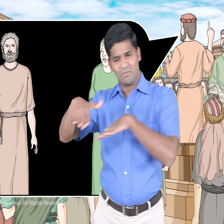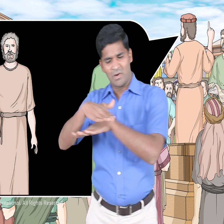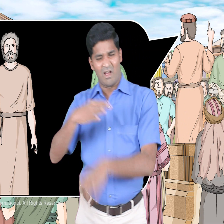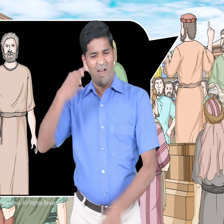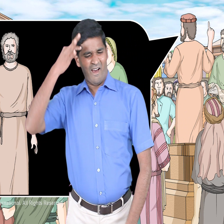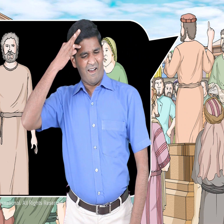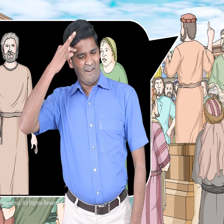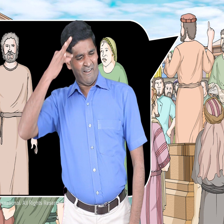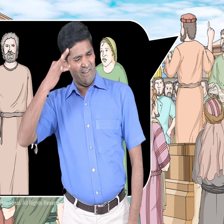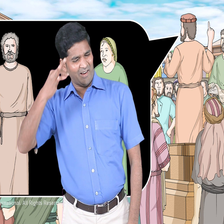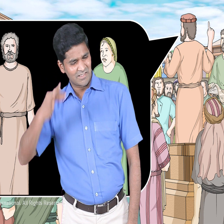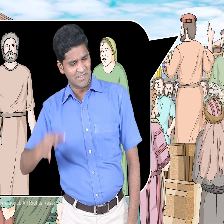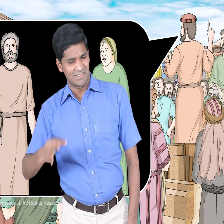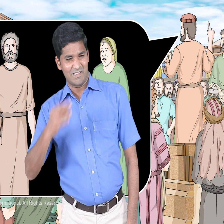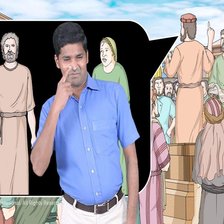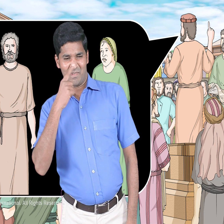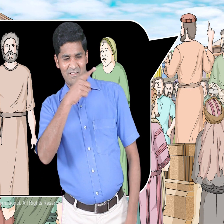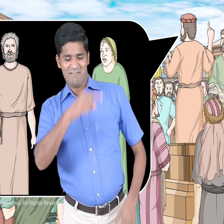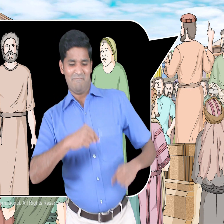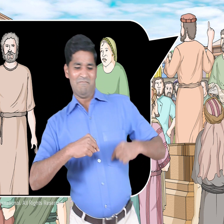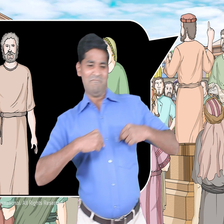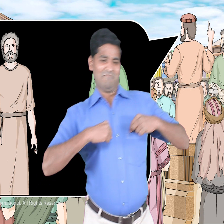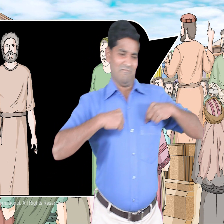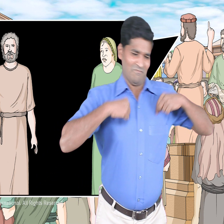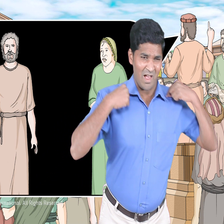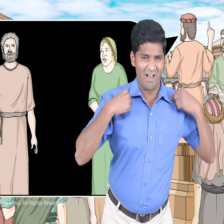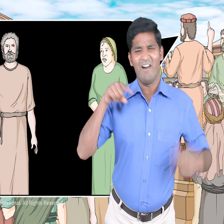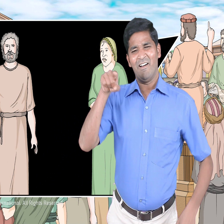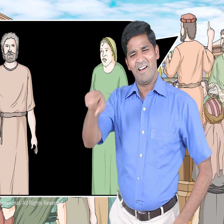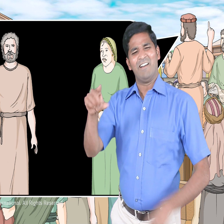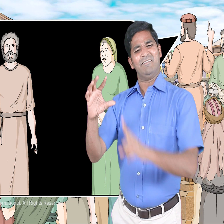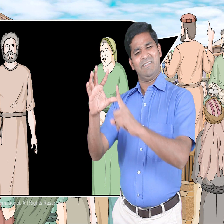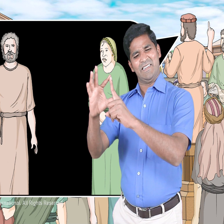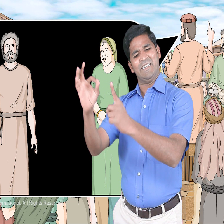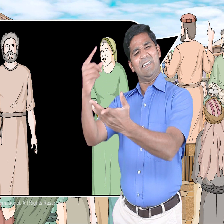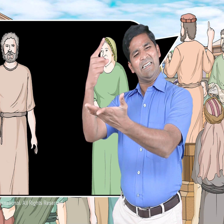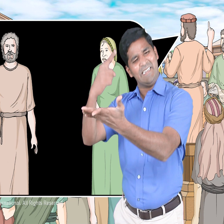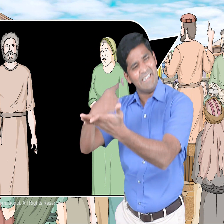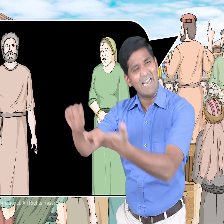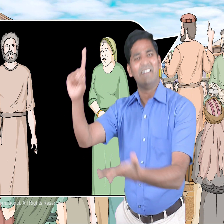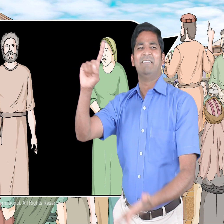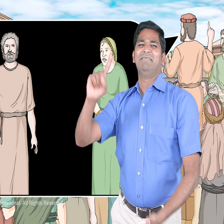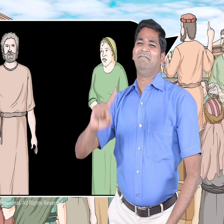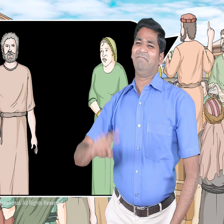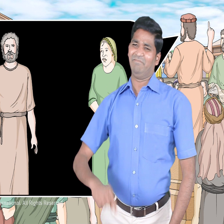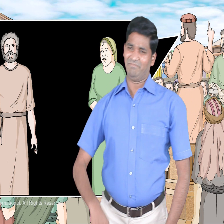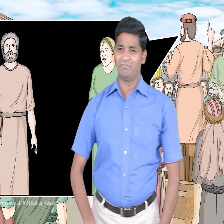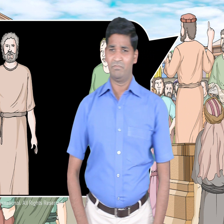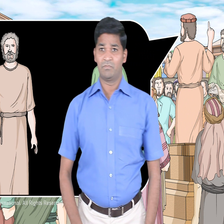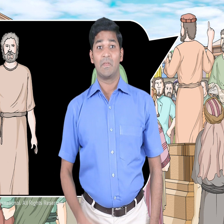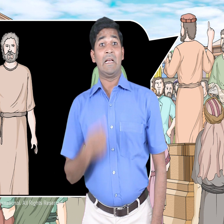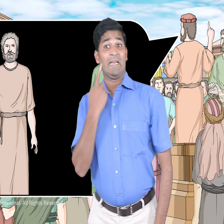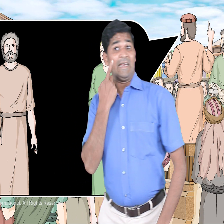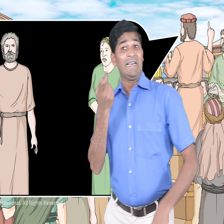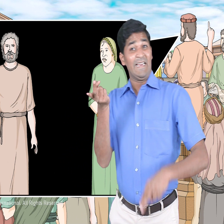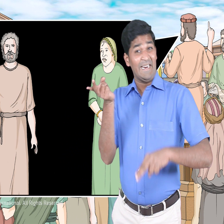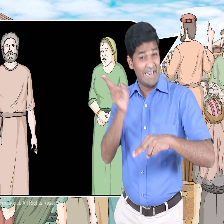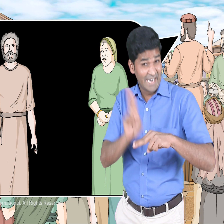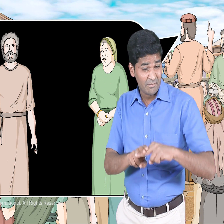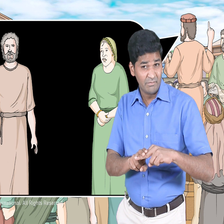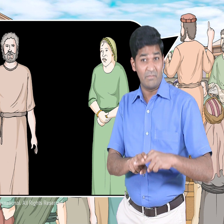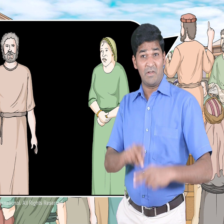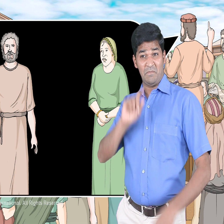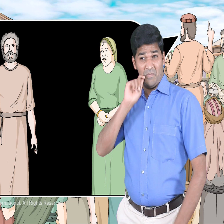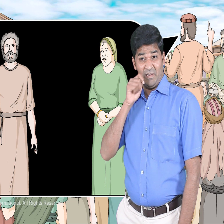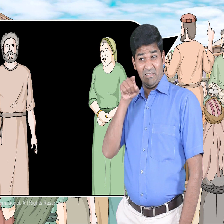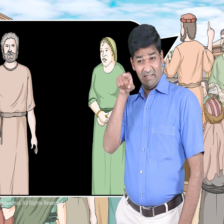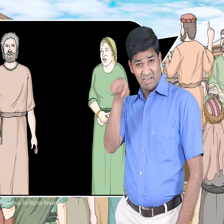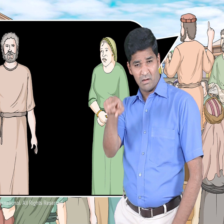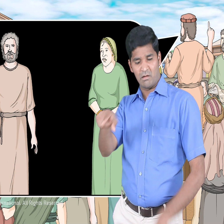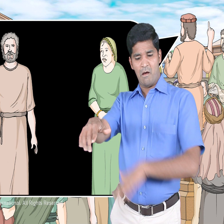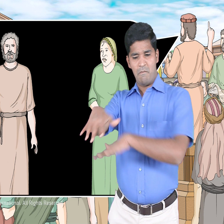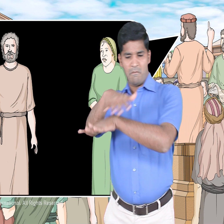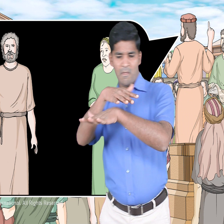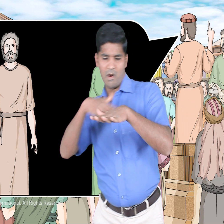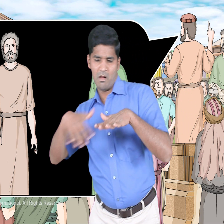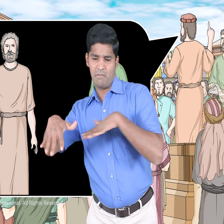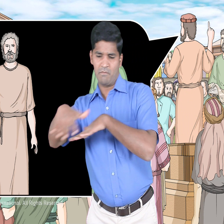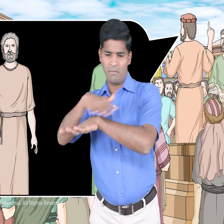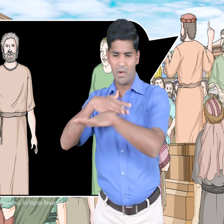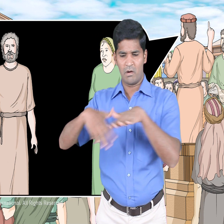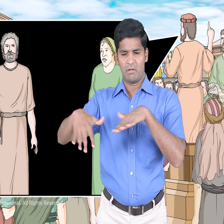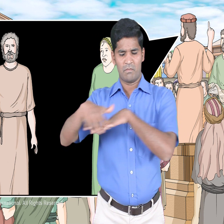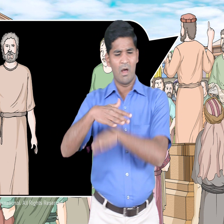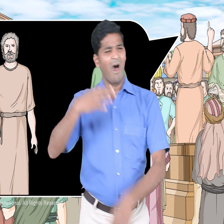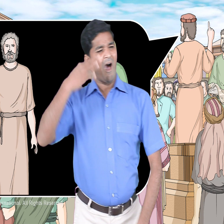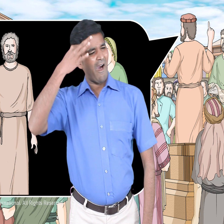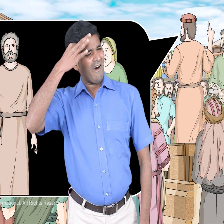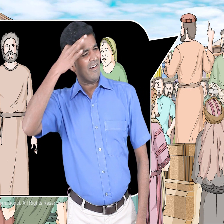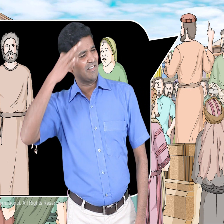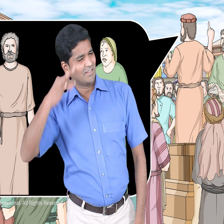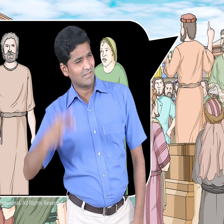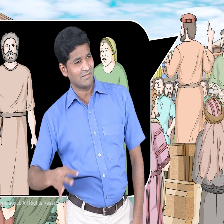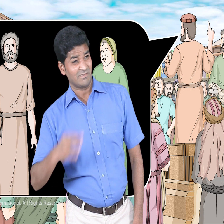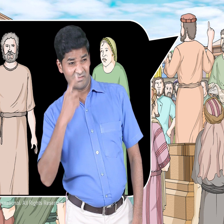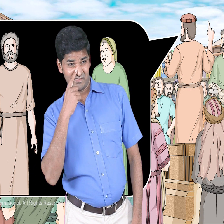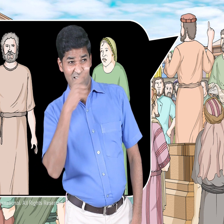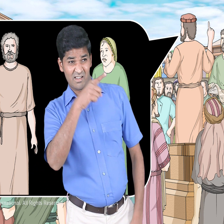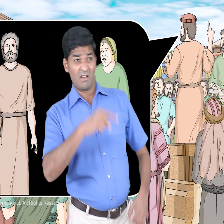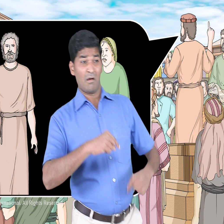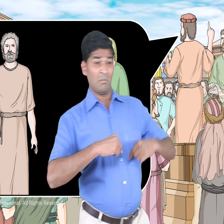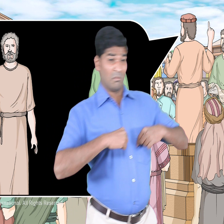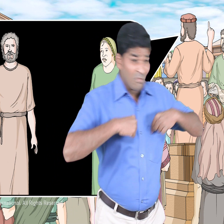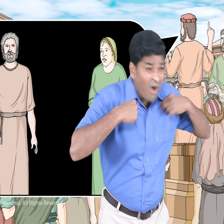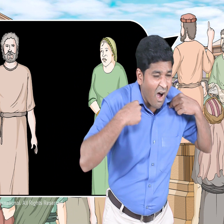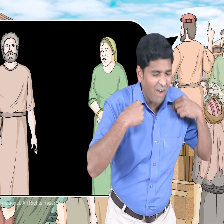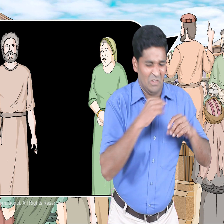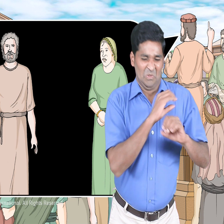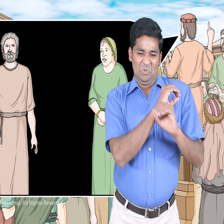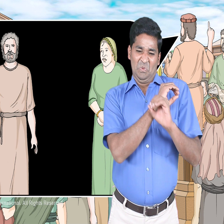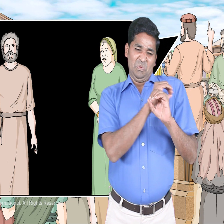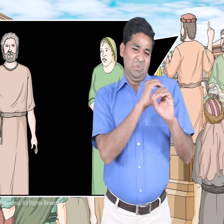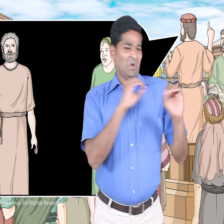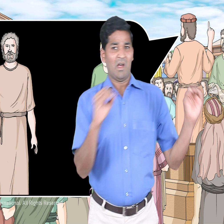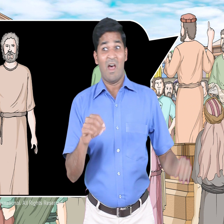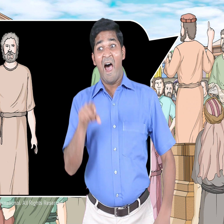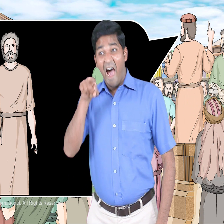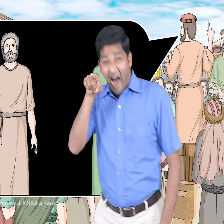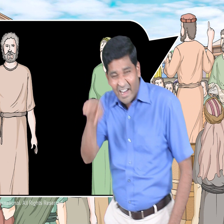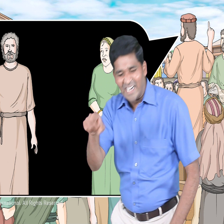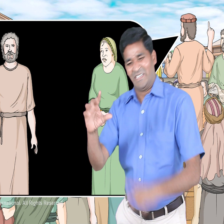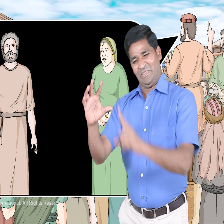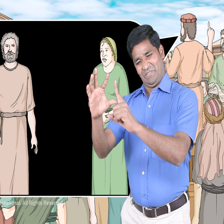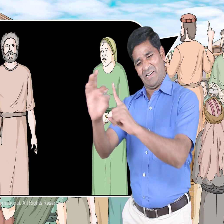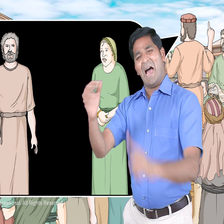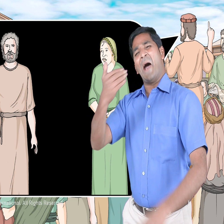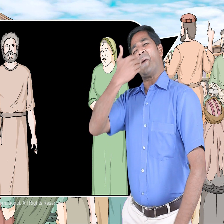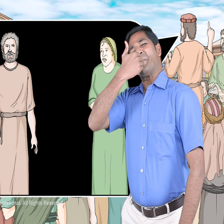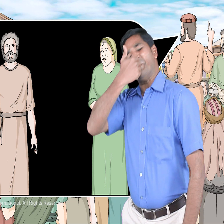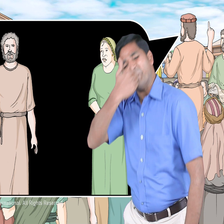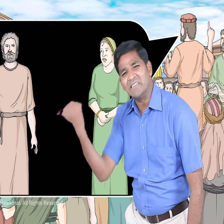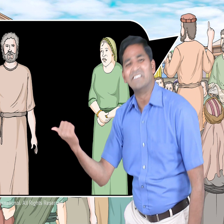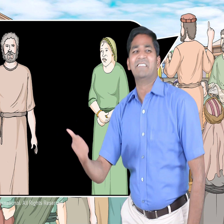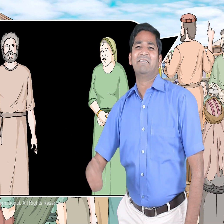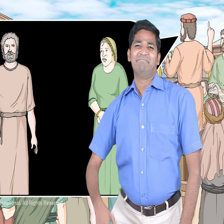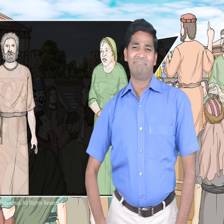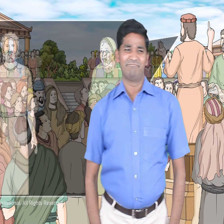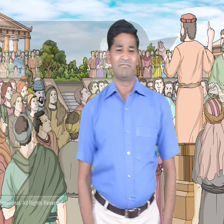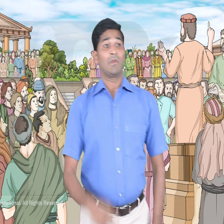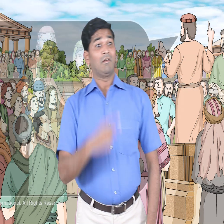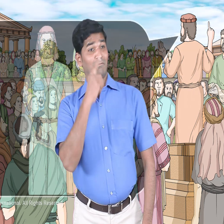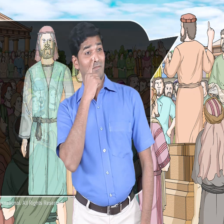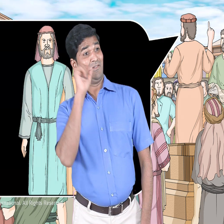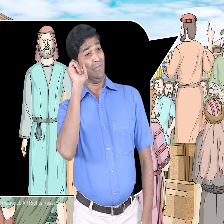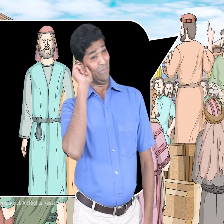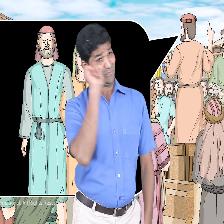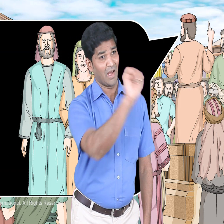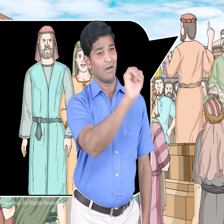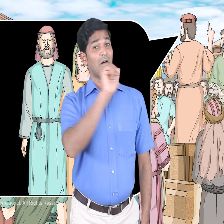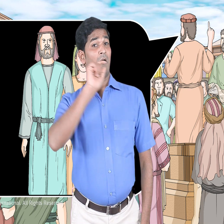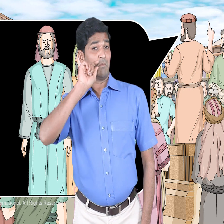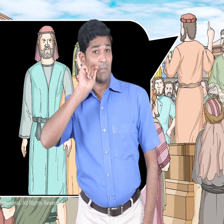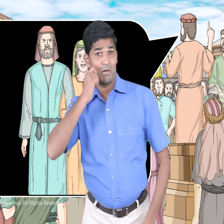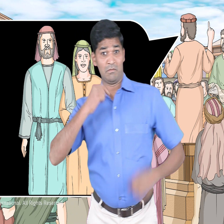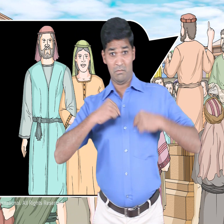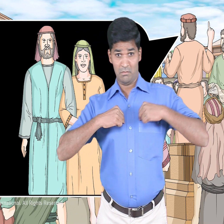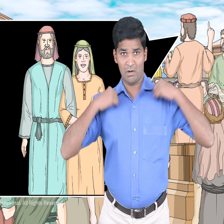So then, he who marries the virgin does well, but he who does not marry her does even better.